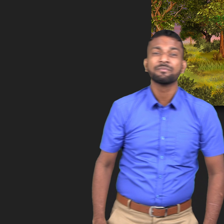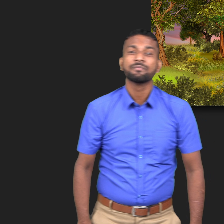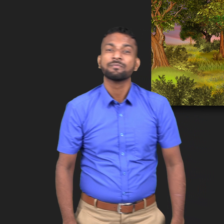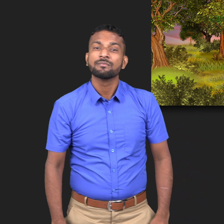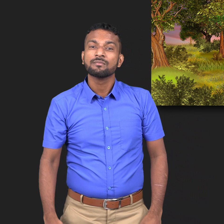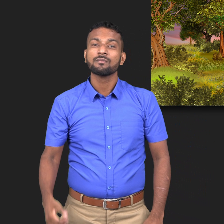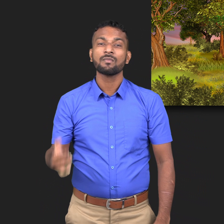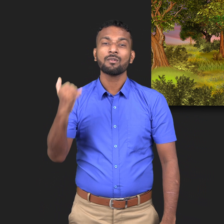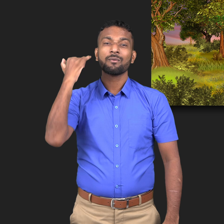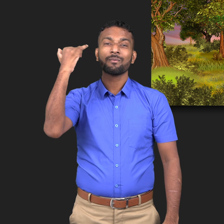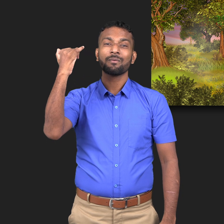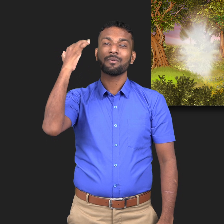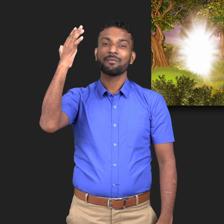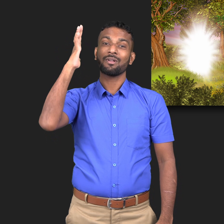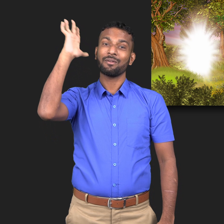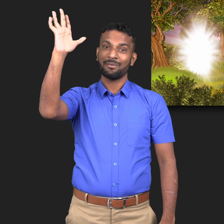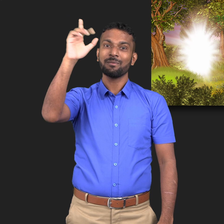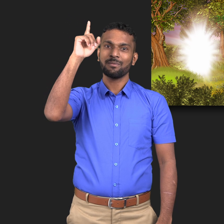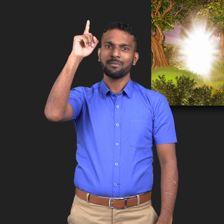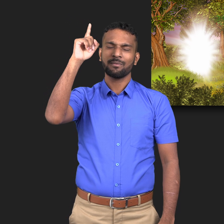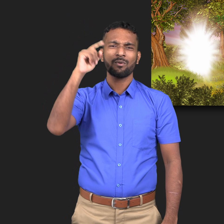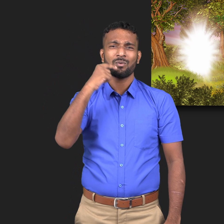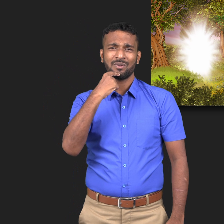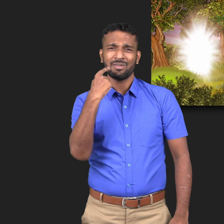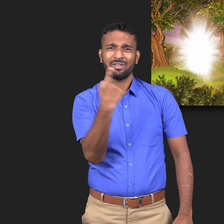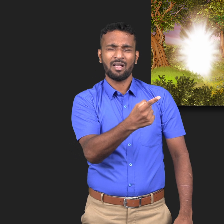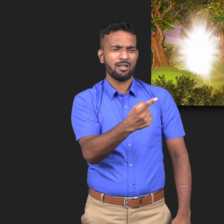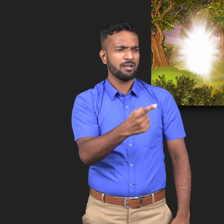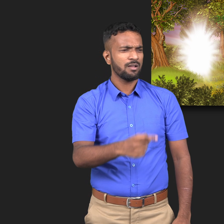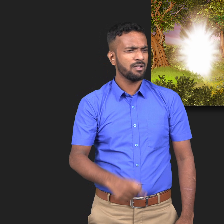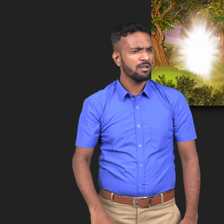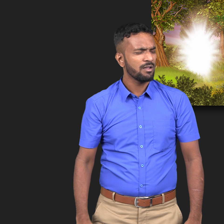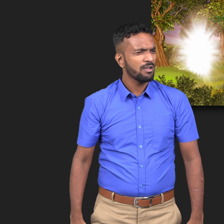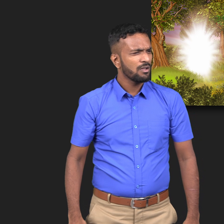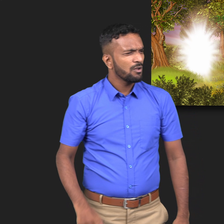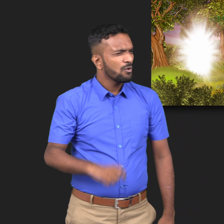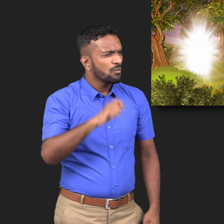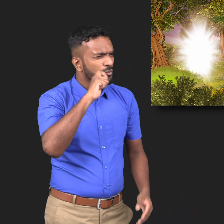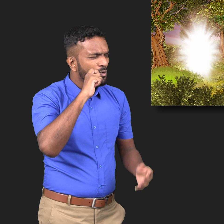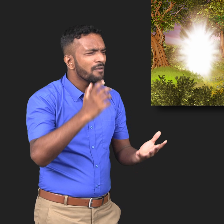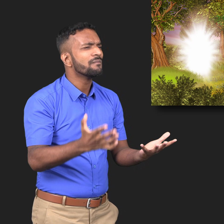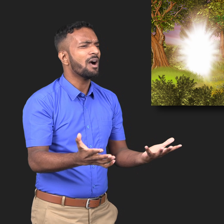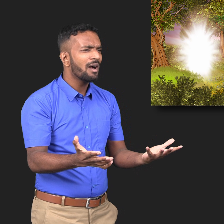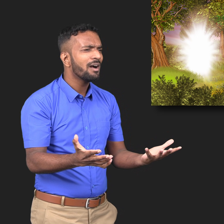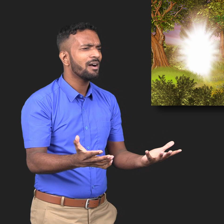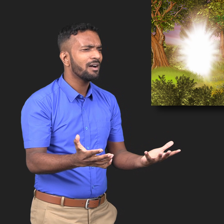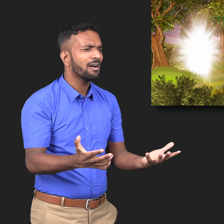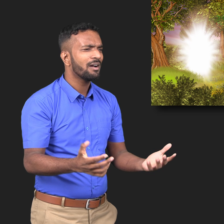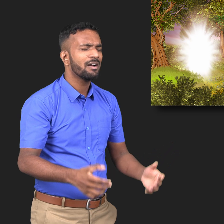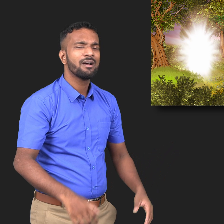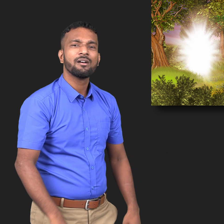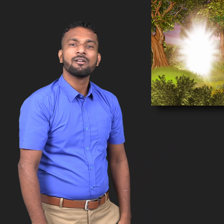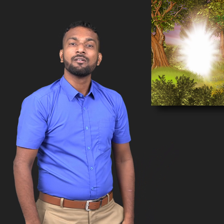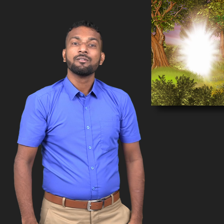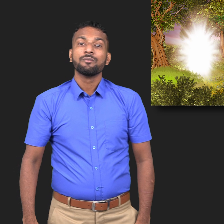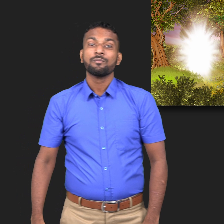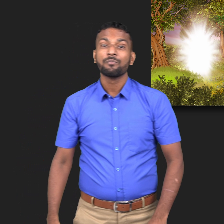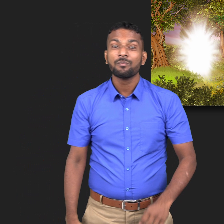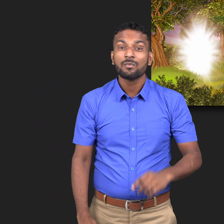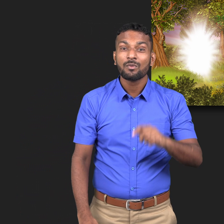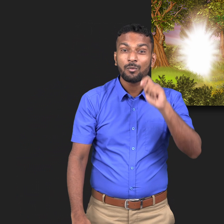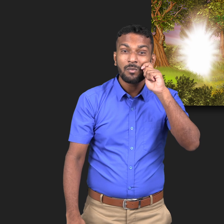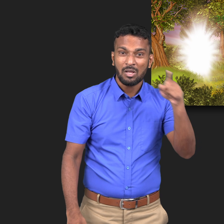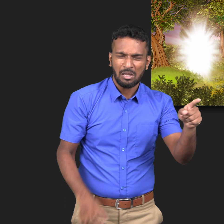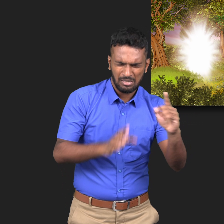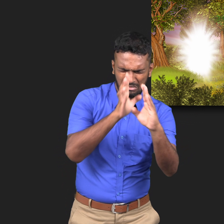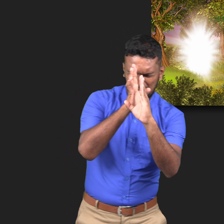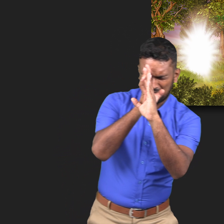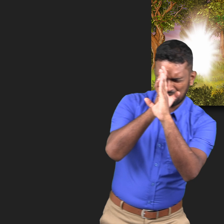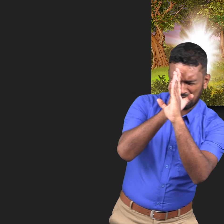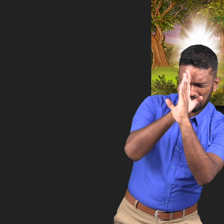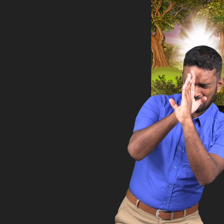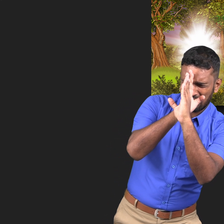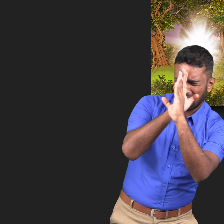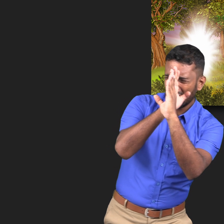But the LORD God called out to the man, “Where are you?”